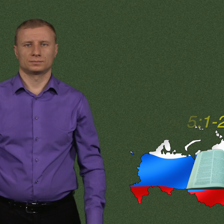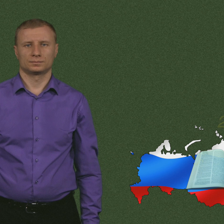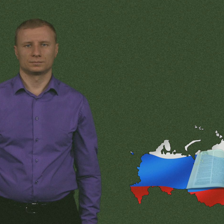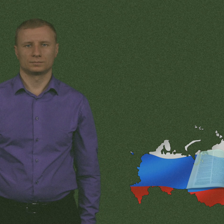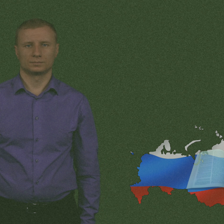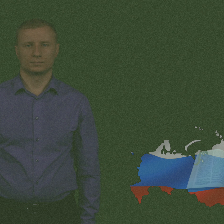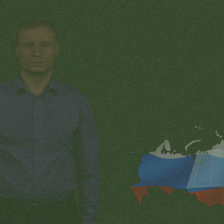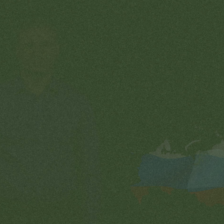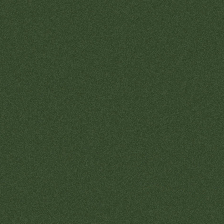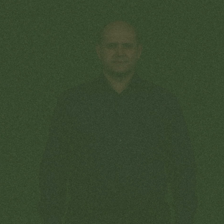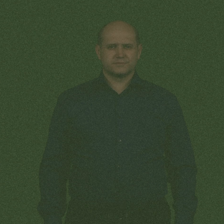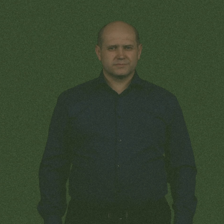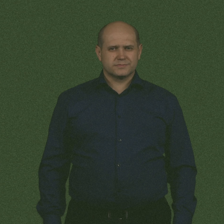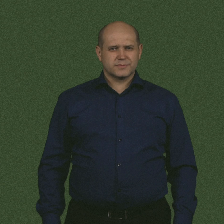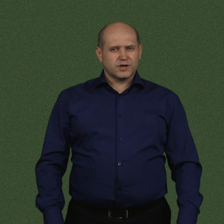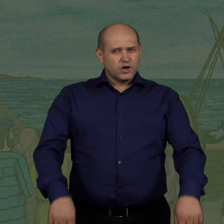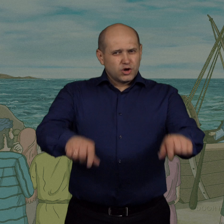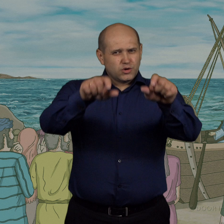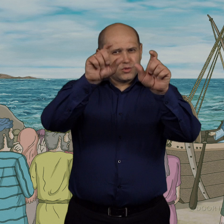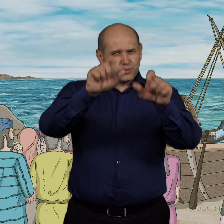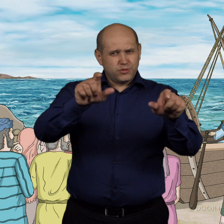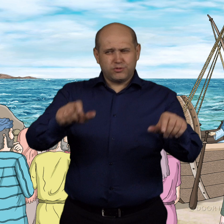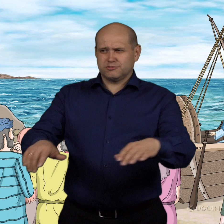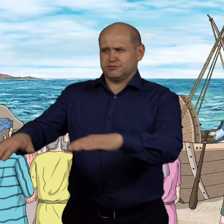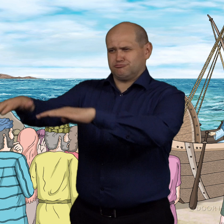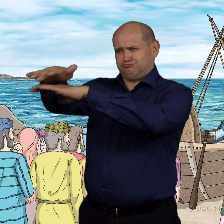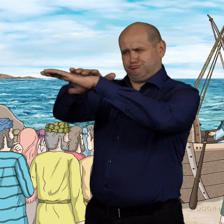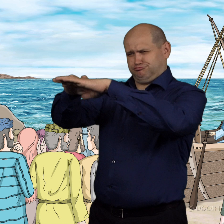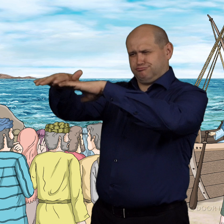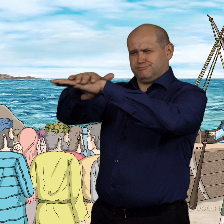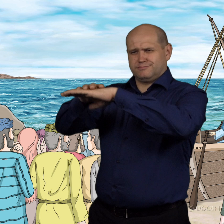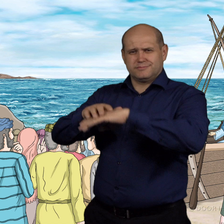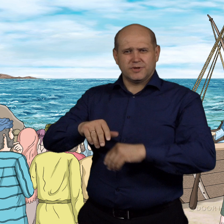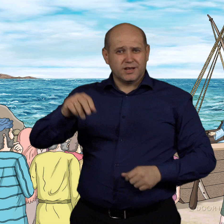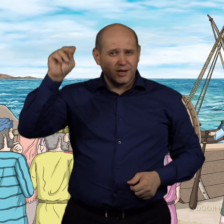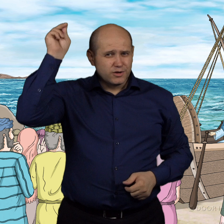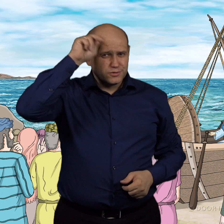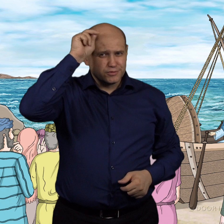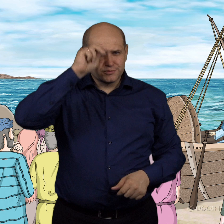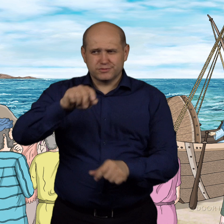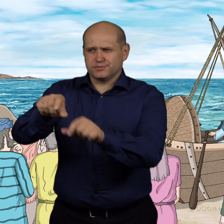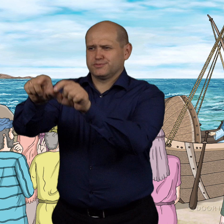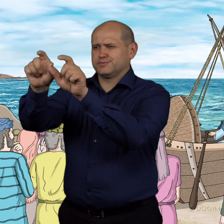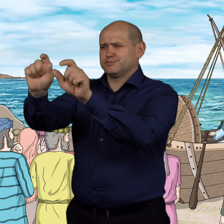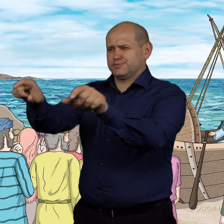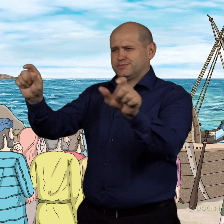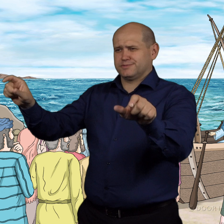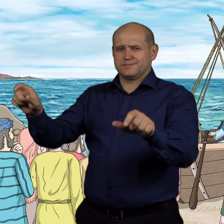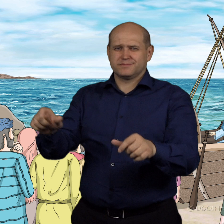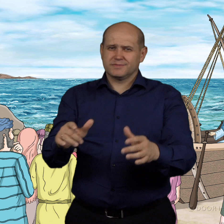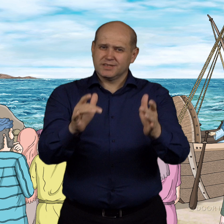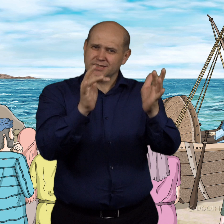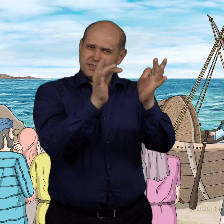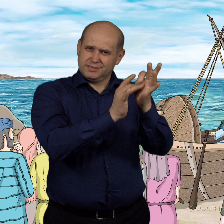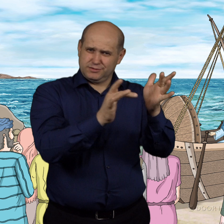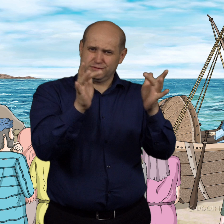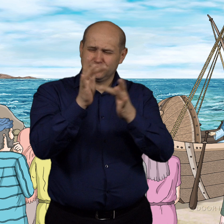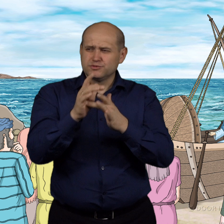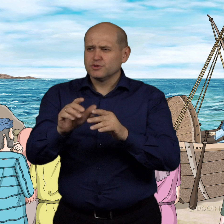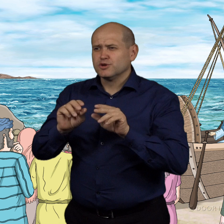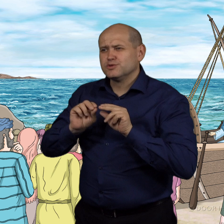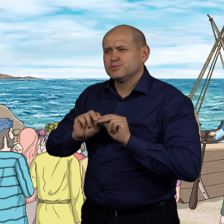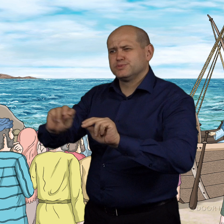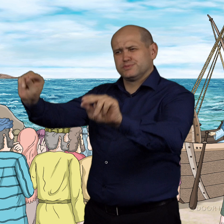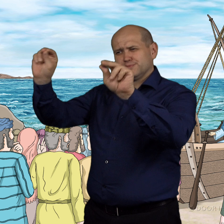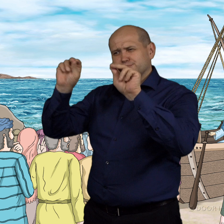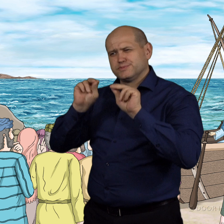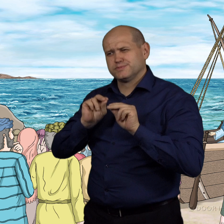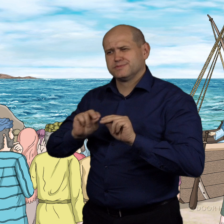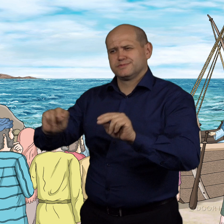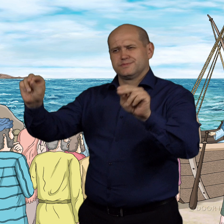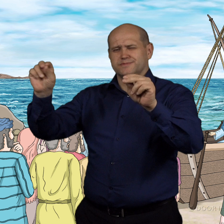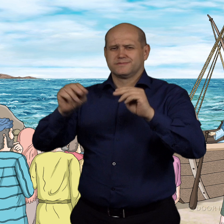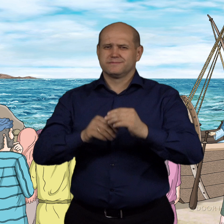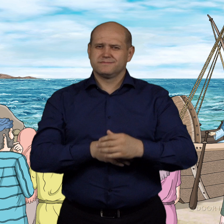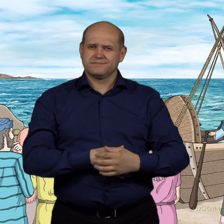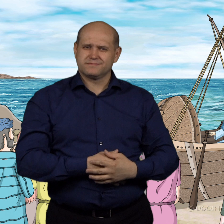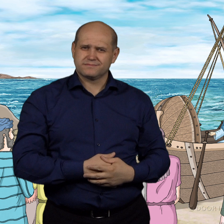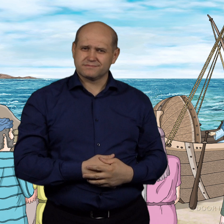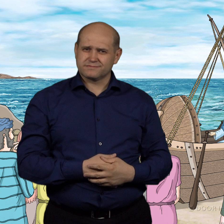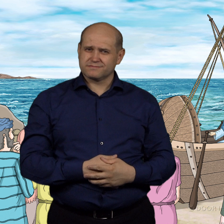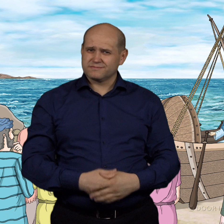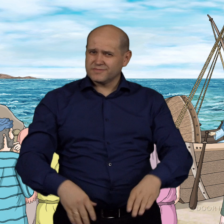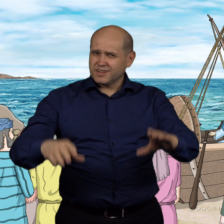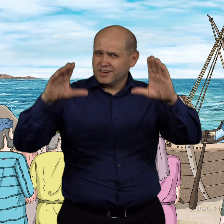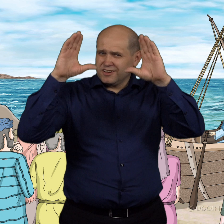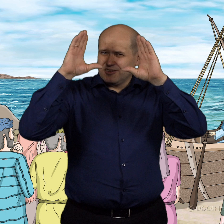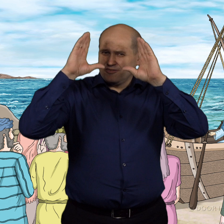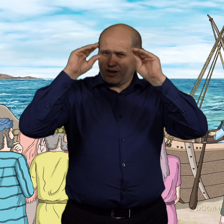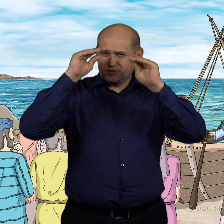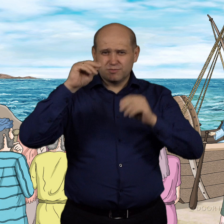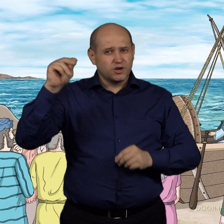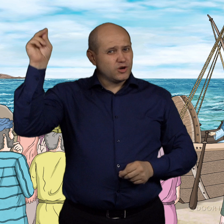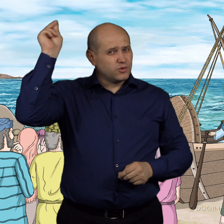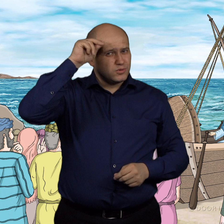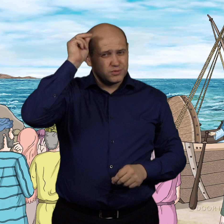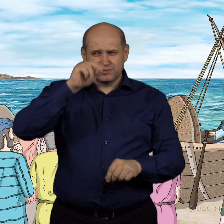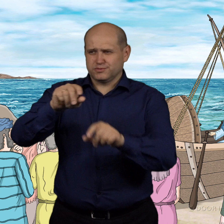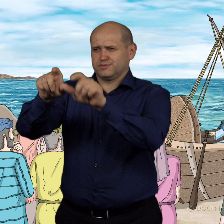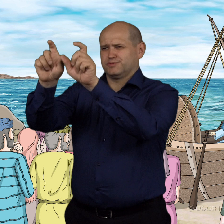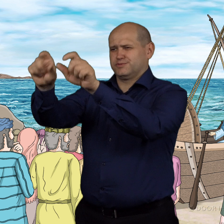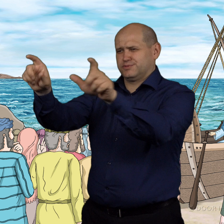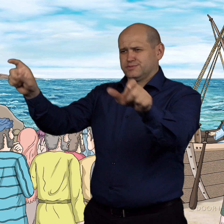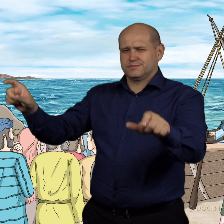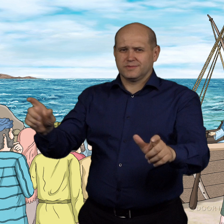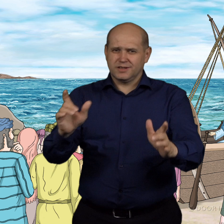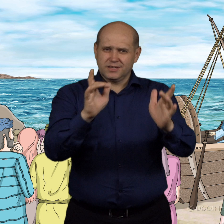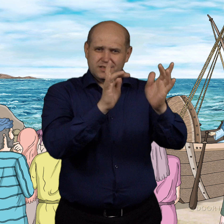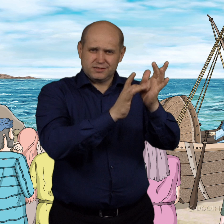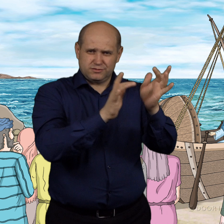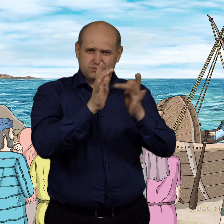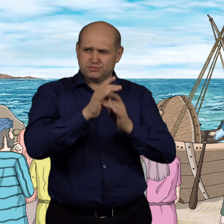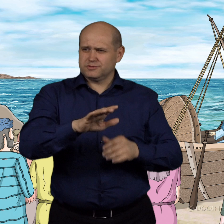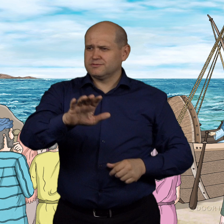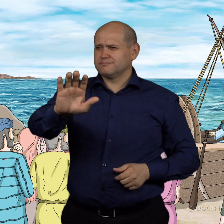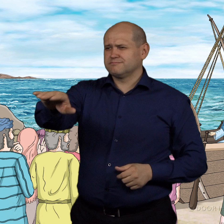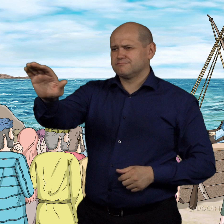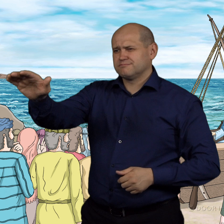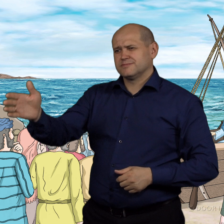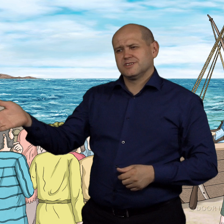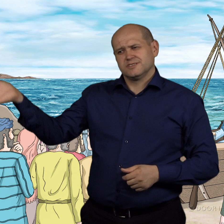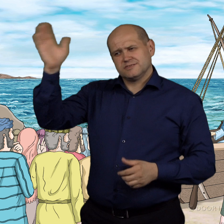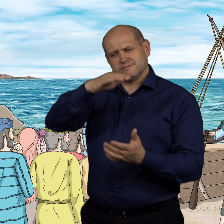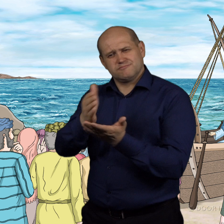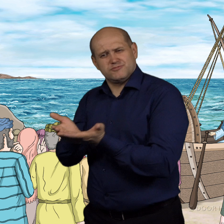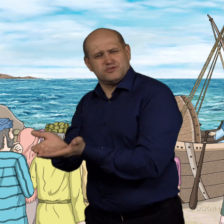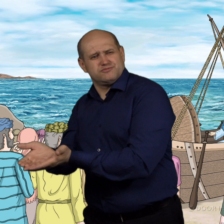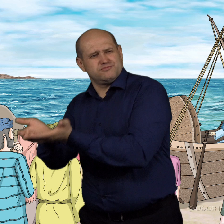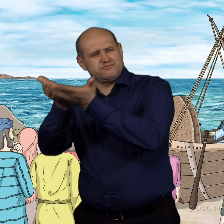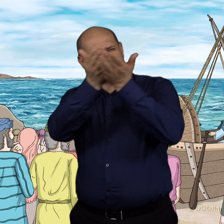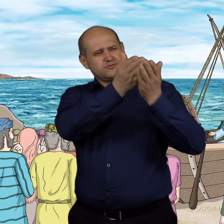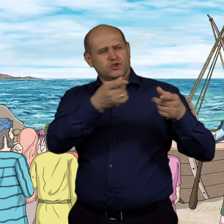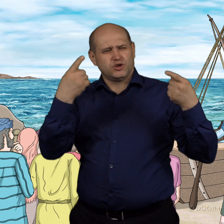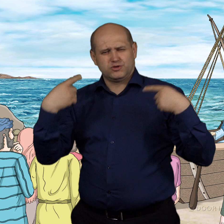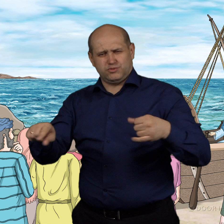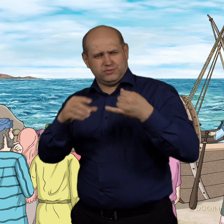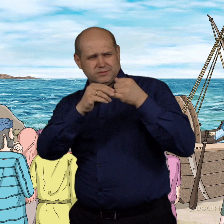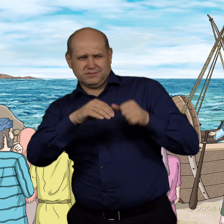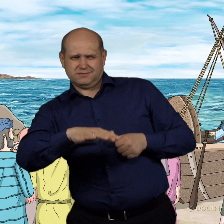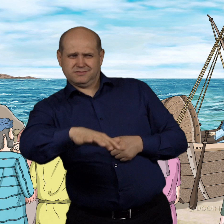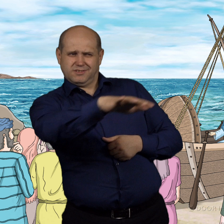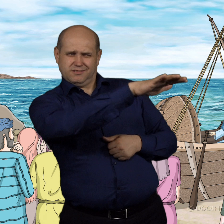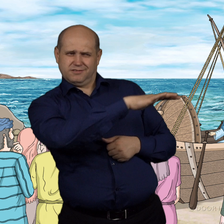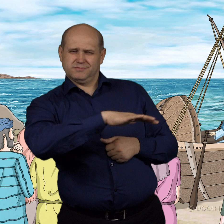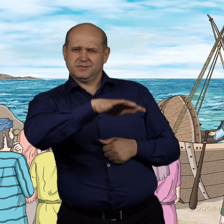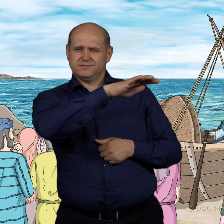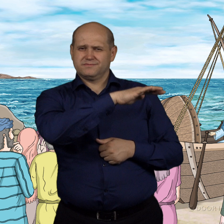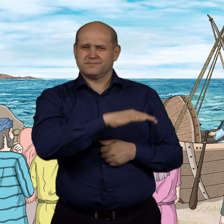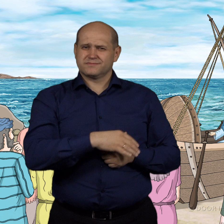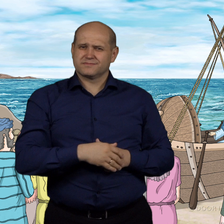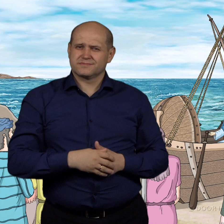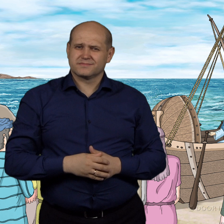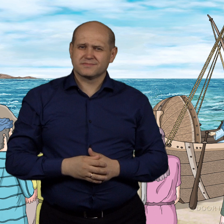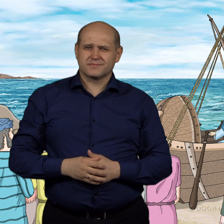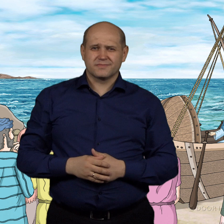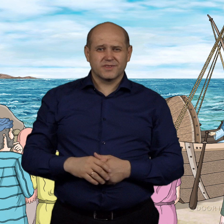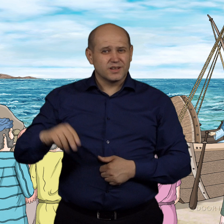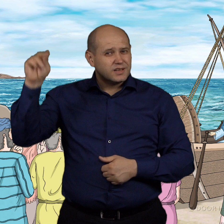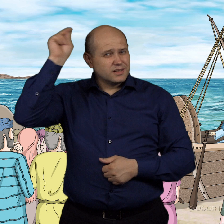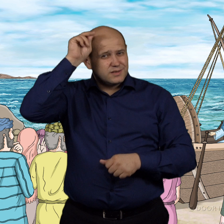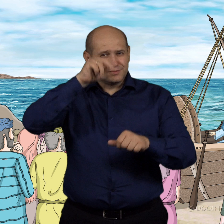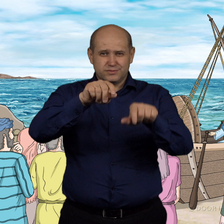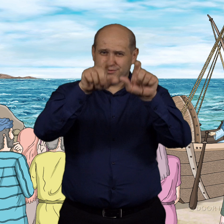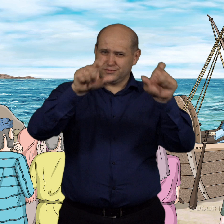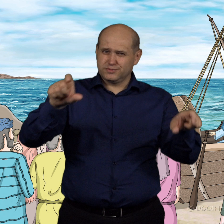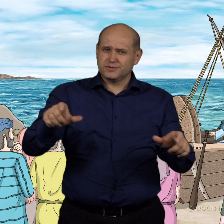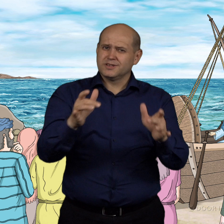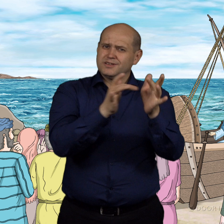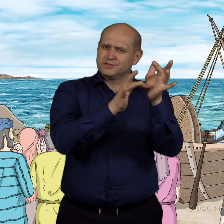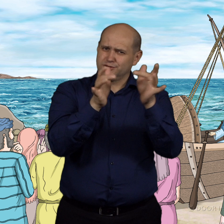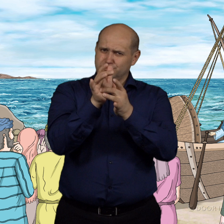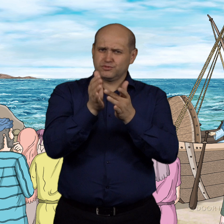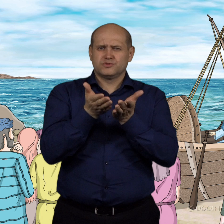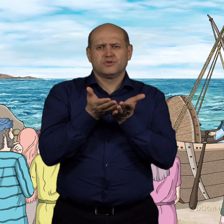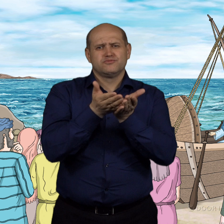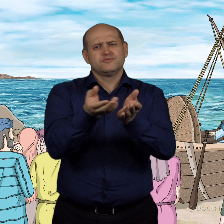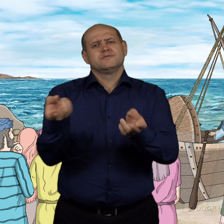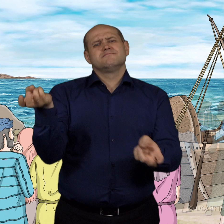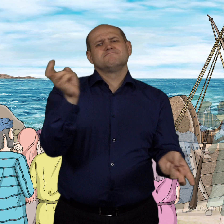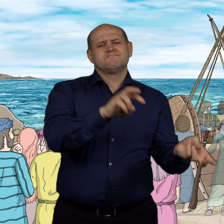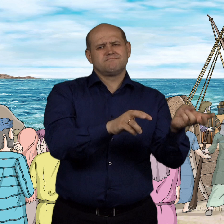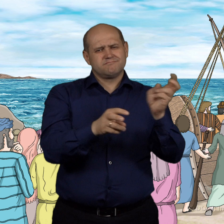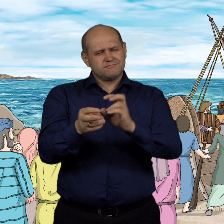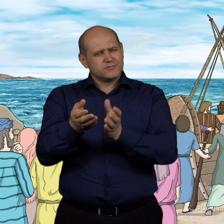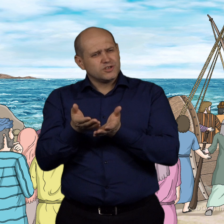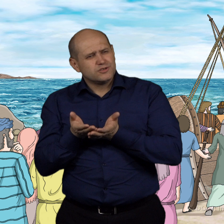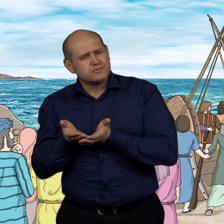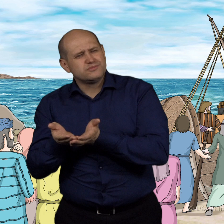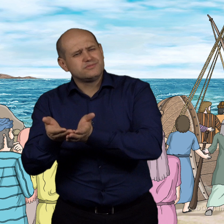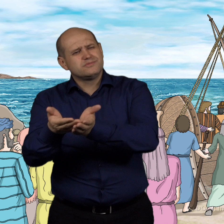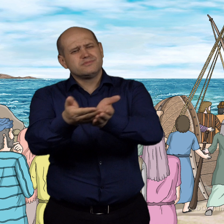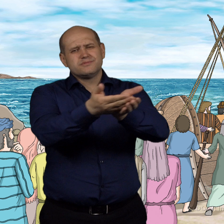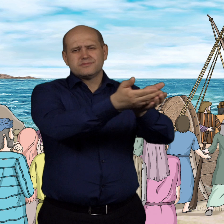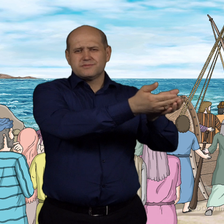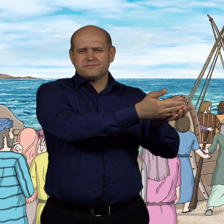When that evening came, He said to His disciples, “Let us cross to the other side.”